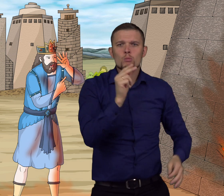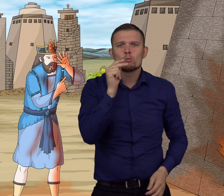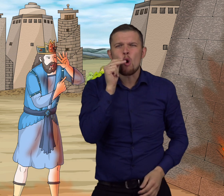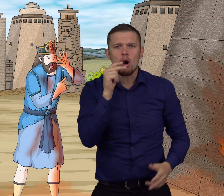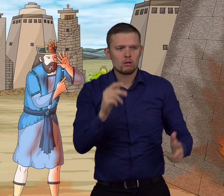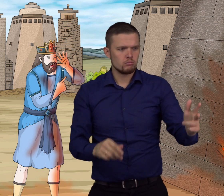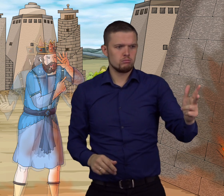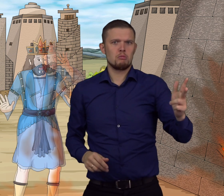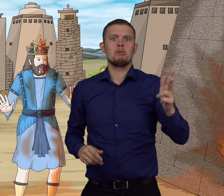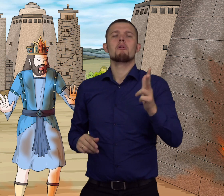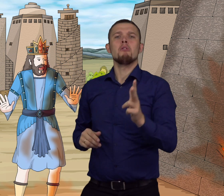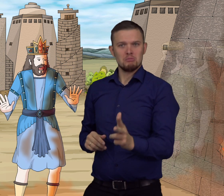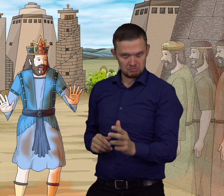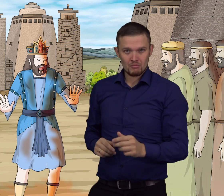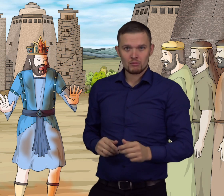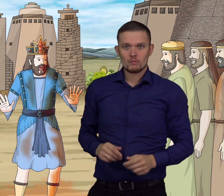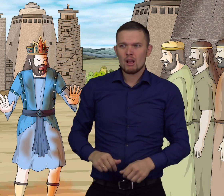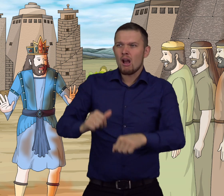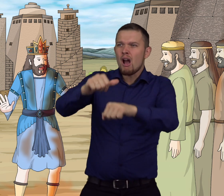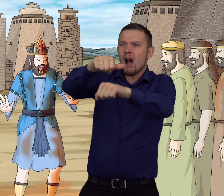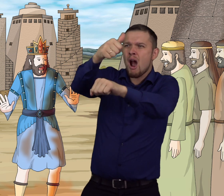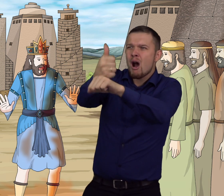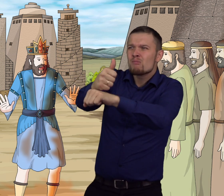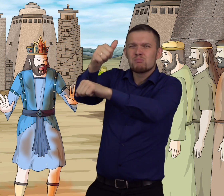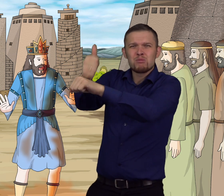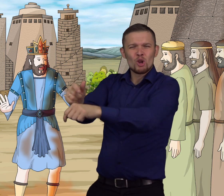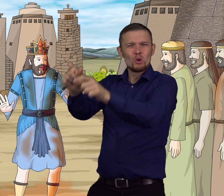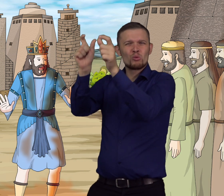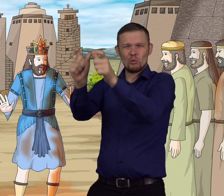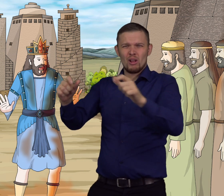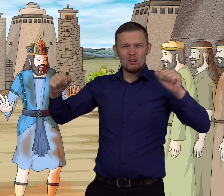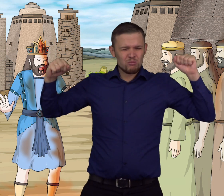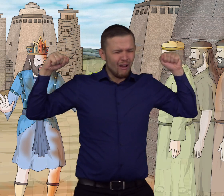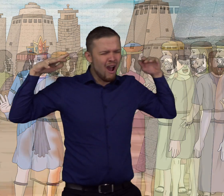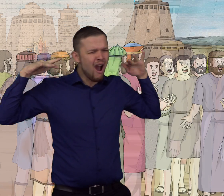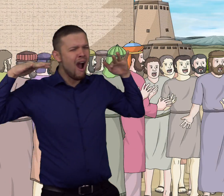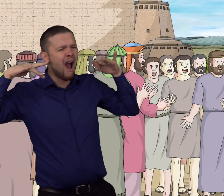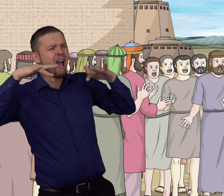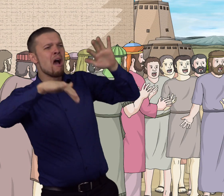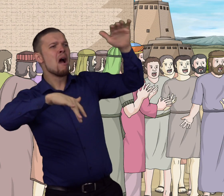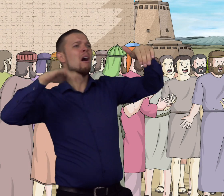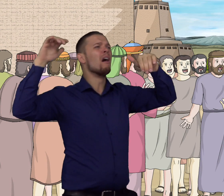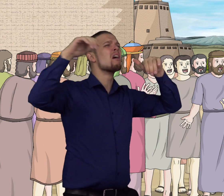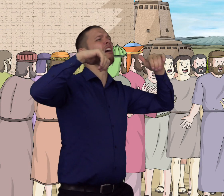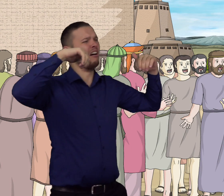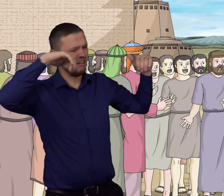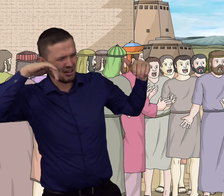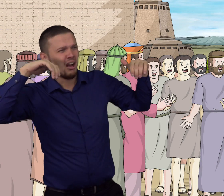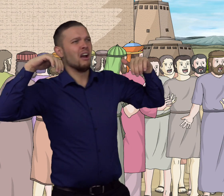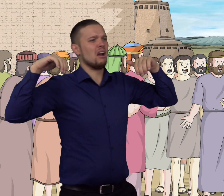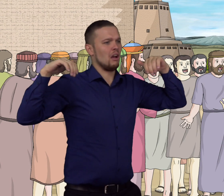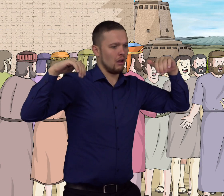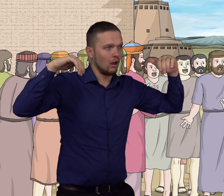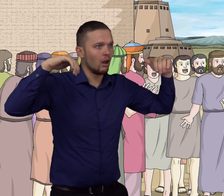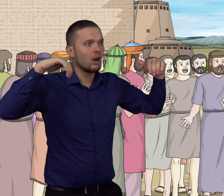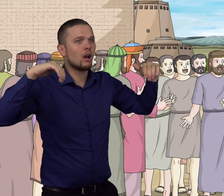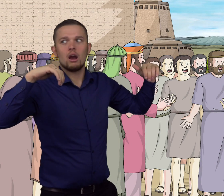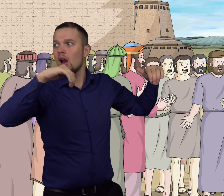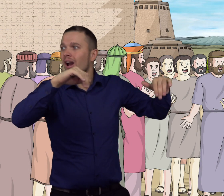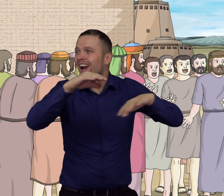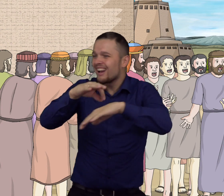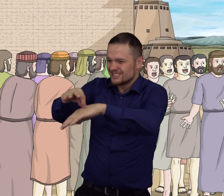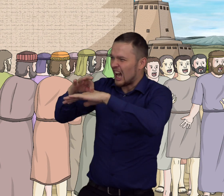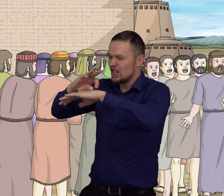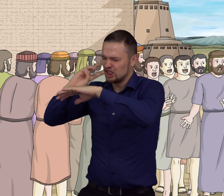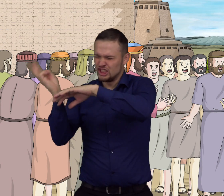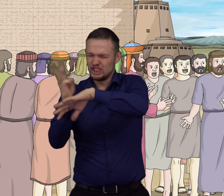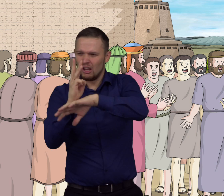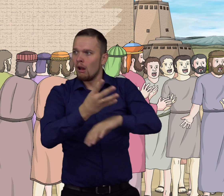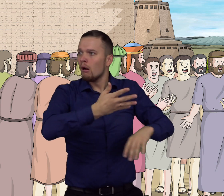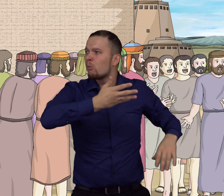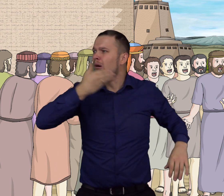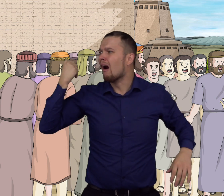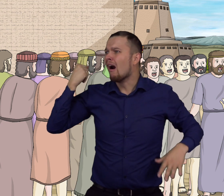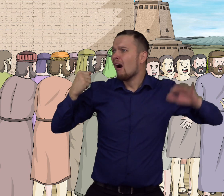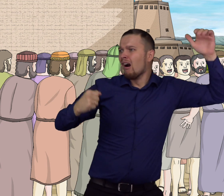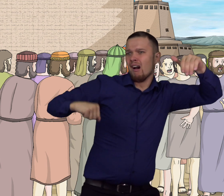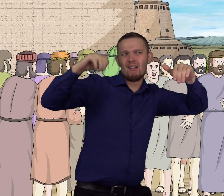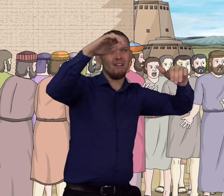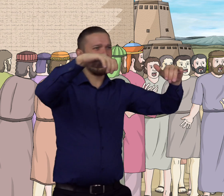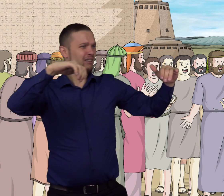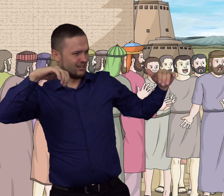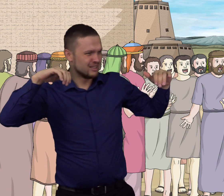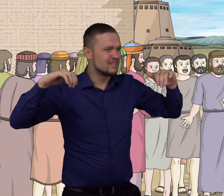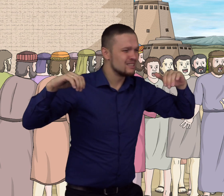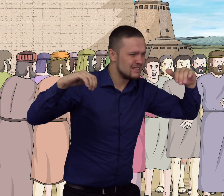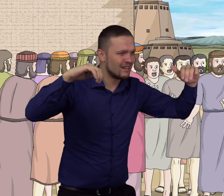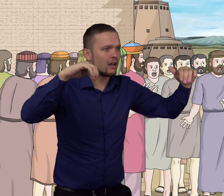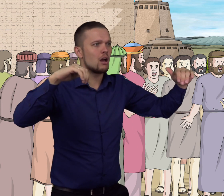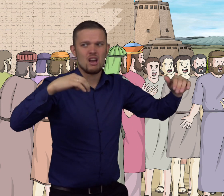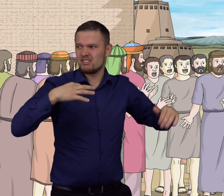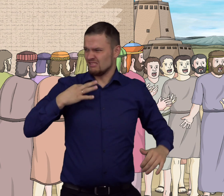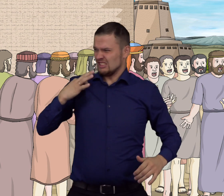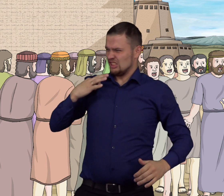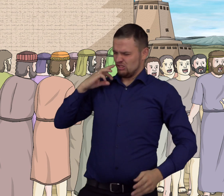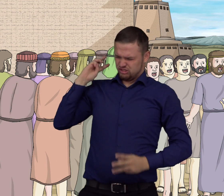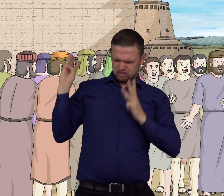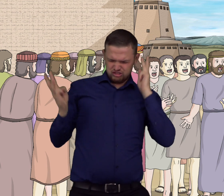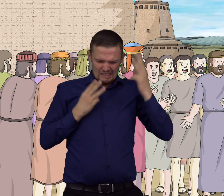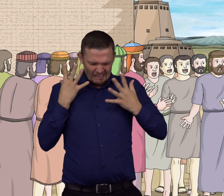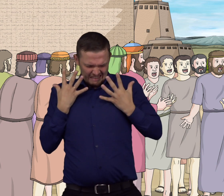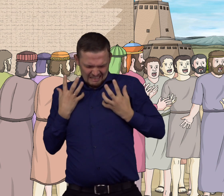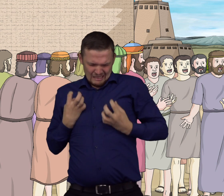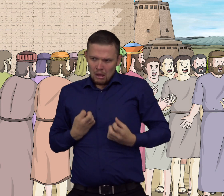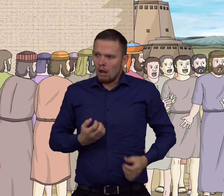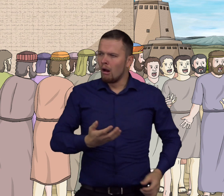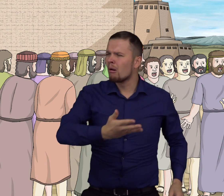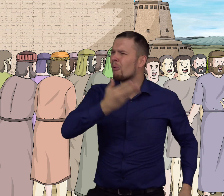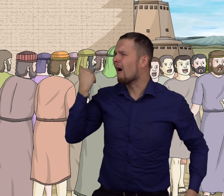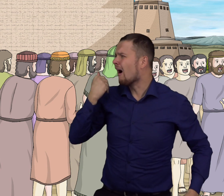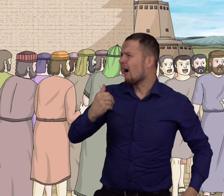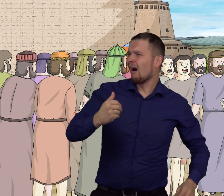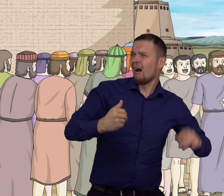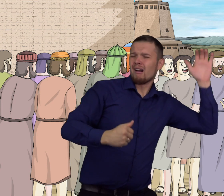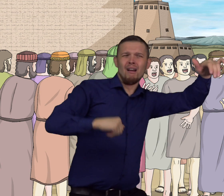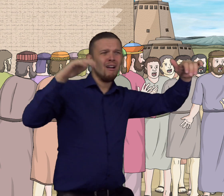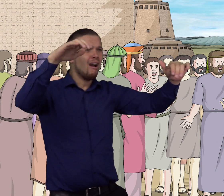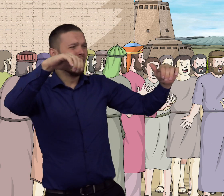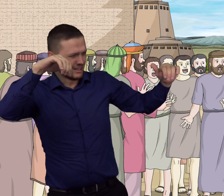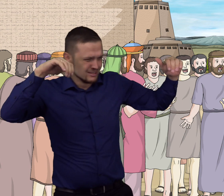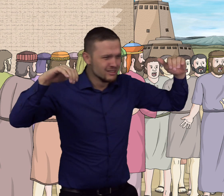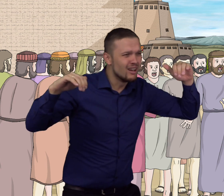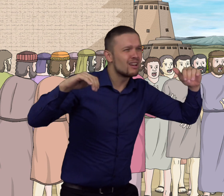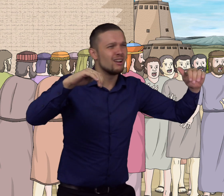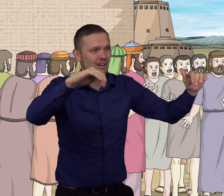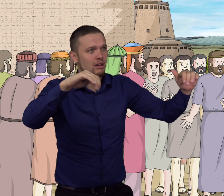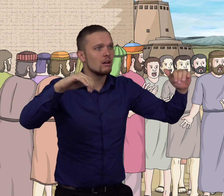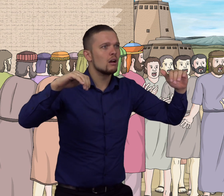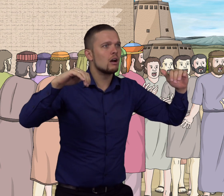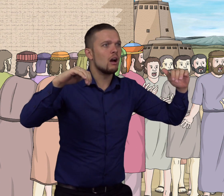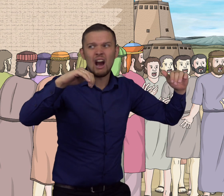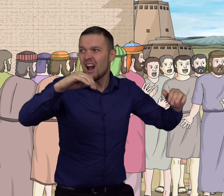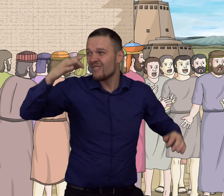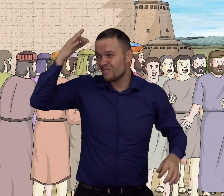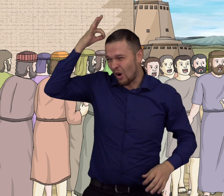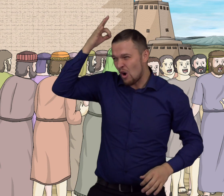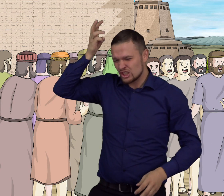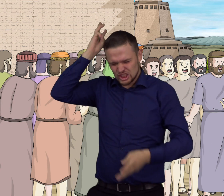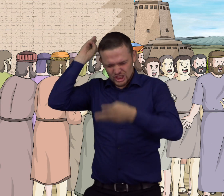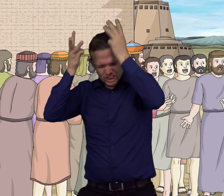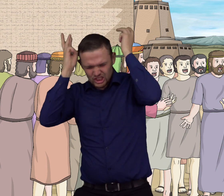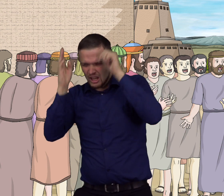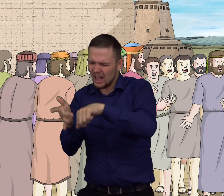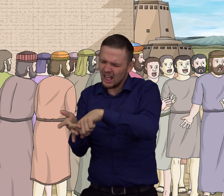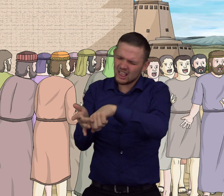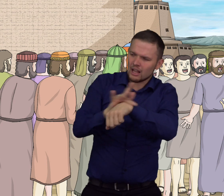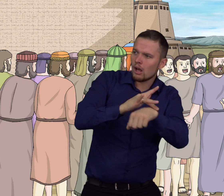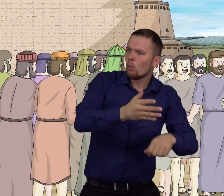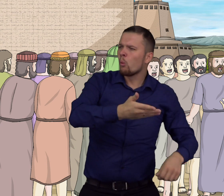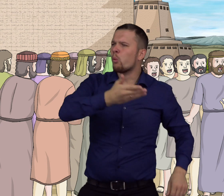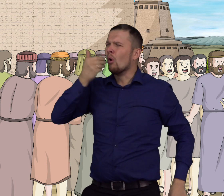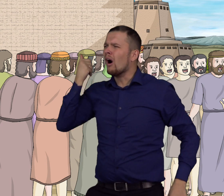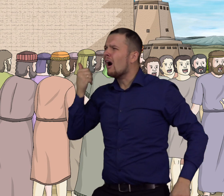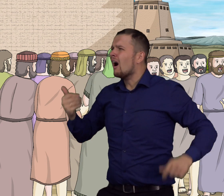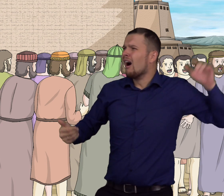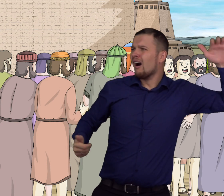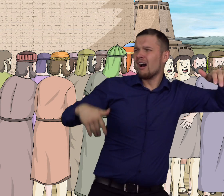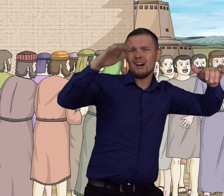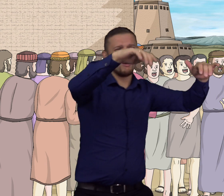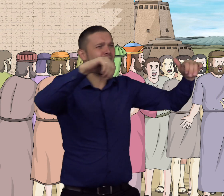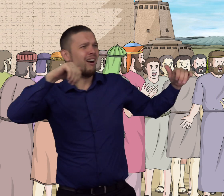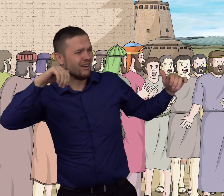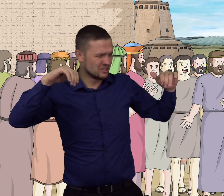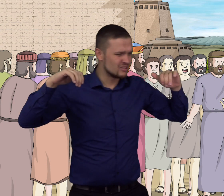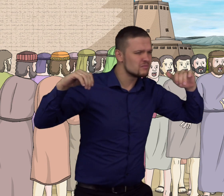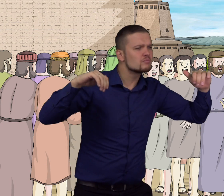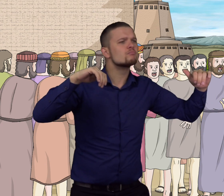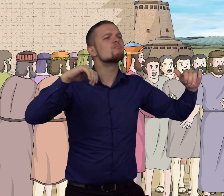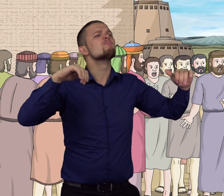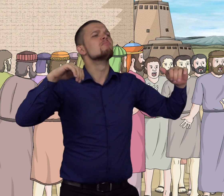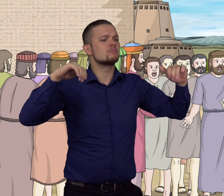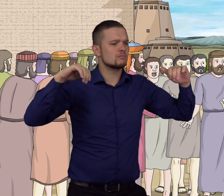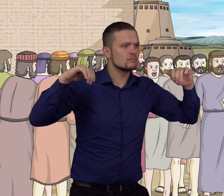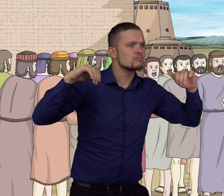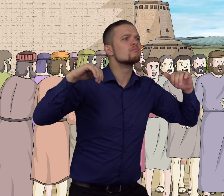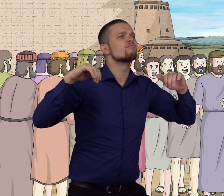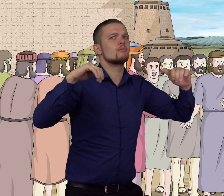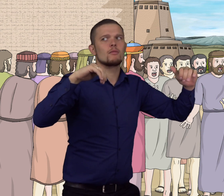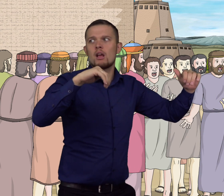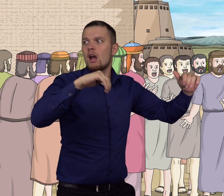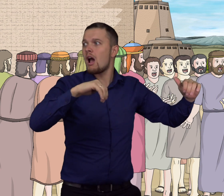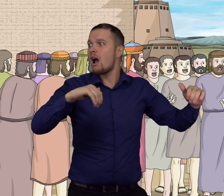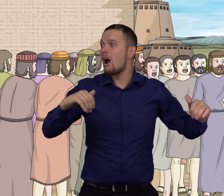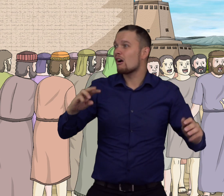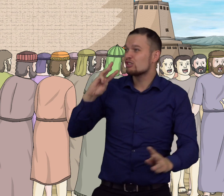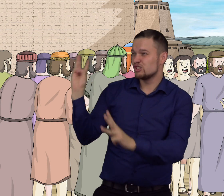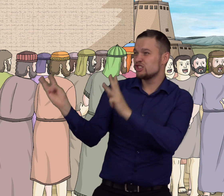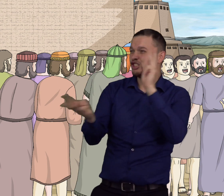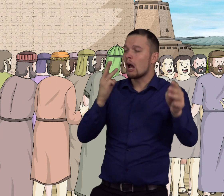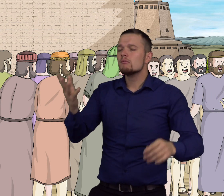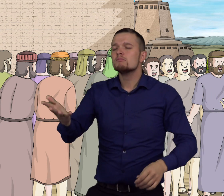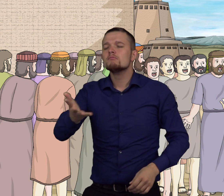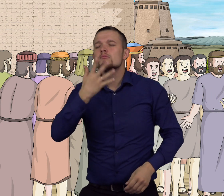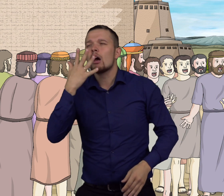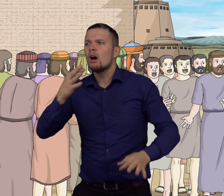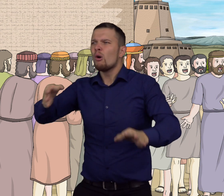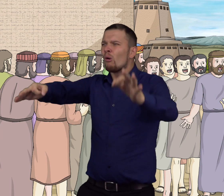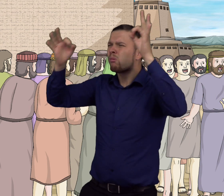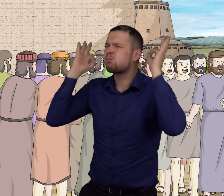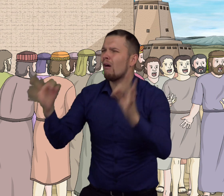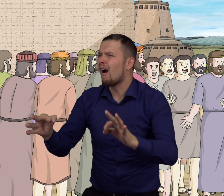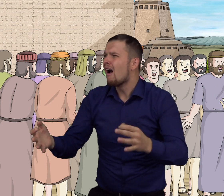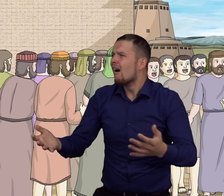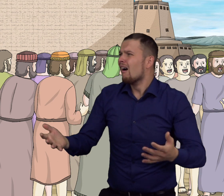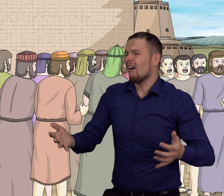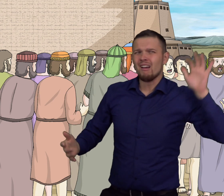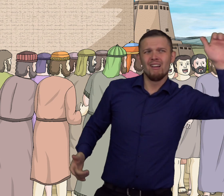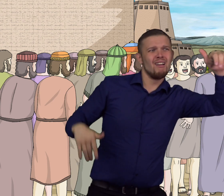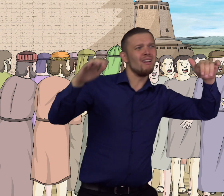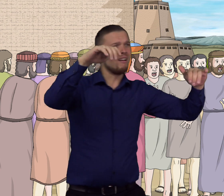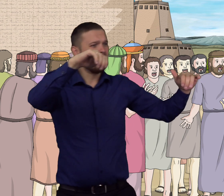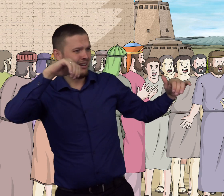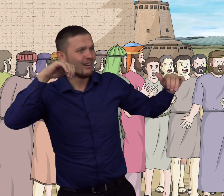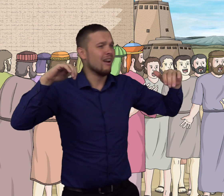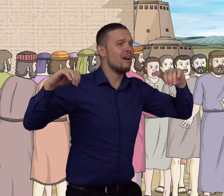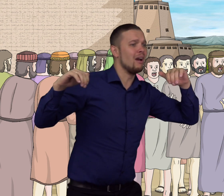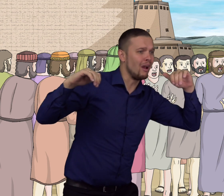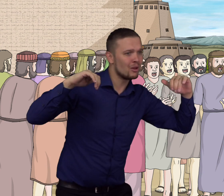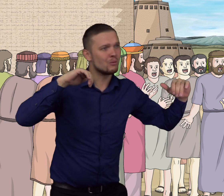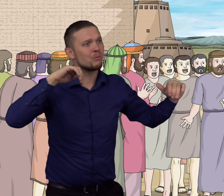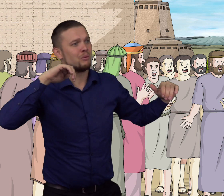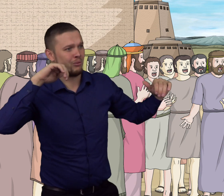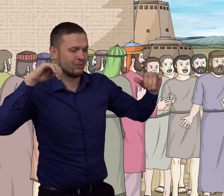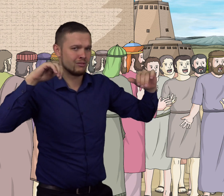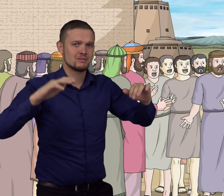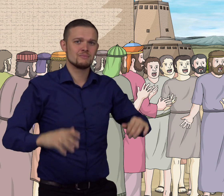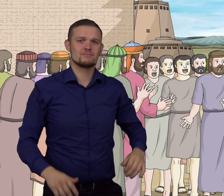So Shadrach, Meshach, and Abednego came out of the fire, and when the satraps, prefects, governors, and royal advisers had gathered around, they saw that the fire had no effect on the bodies of these men.